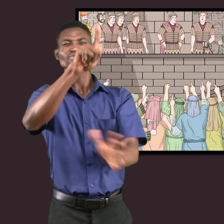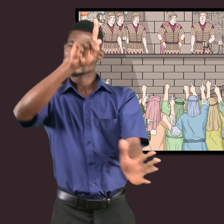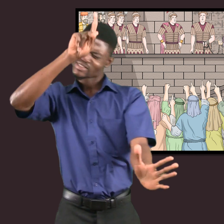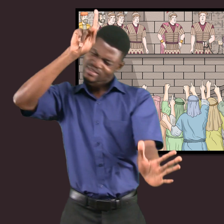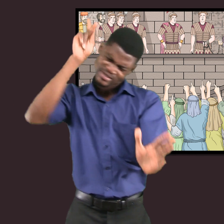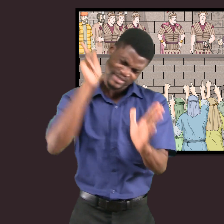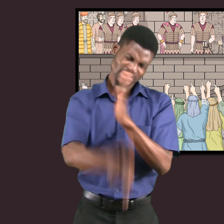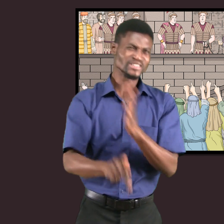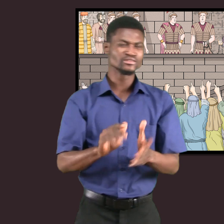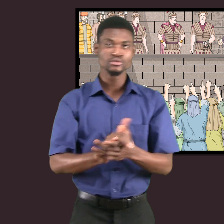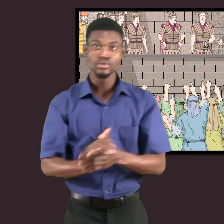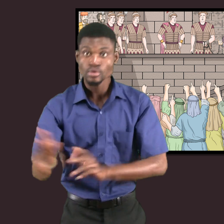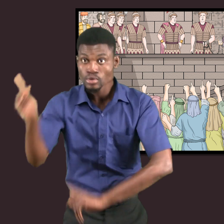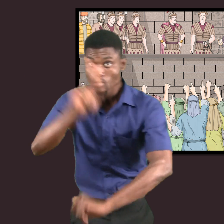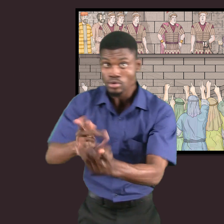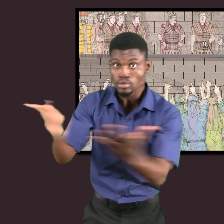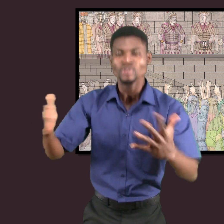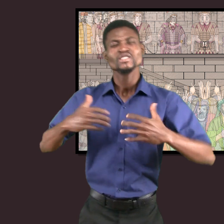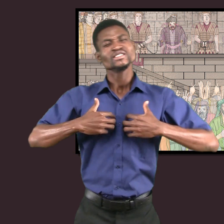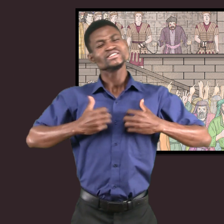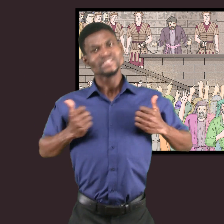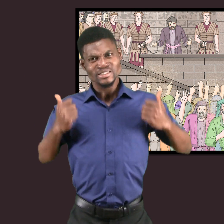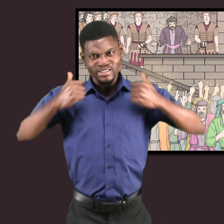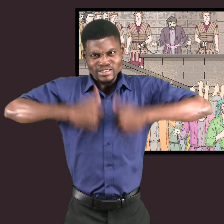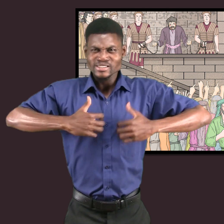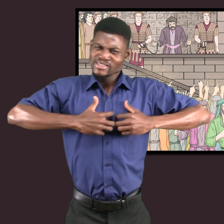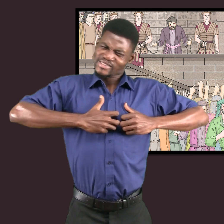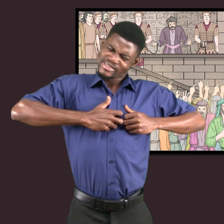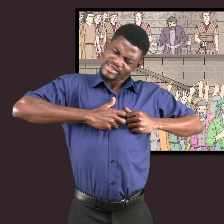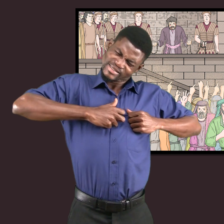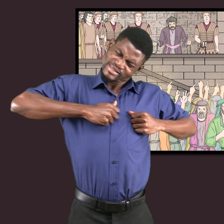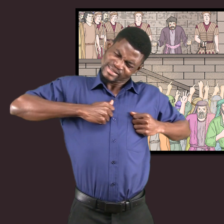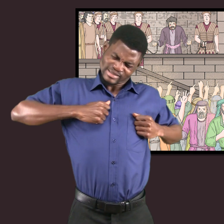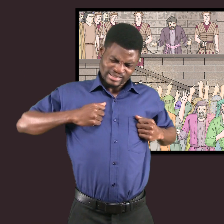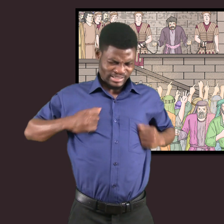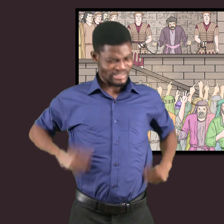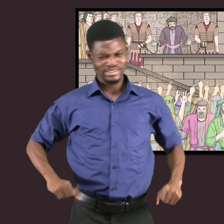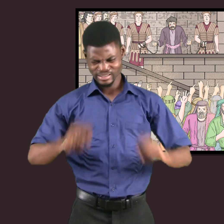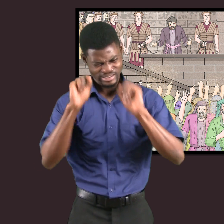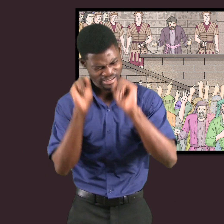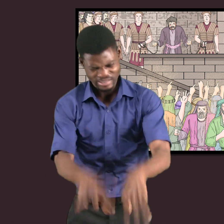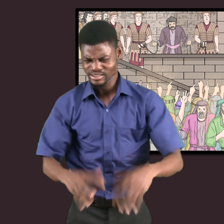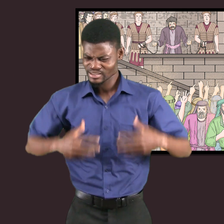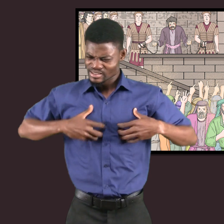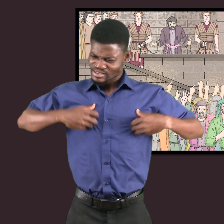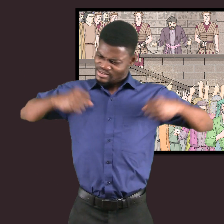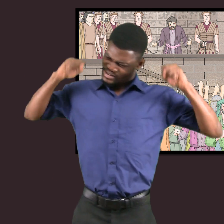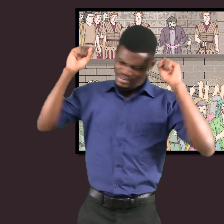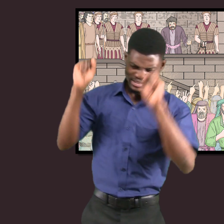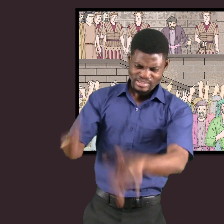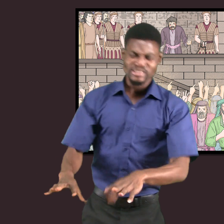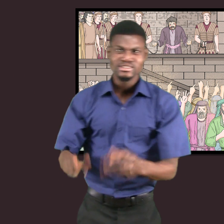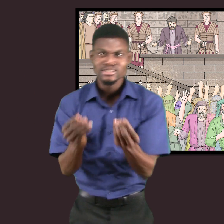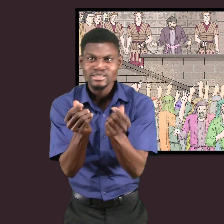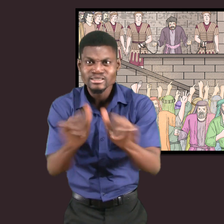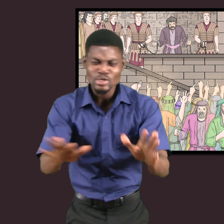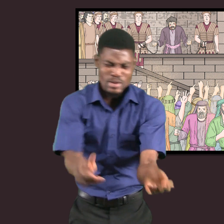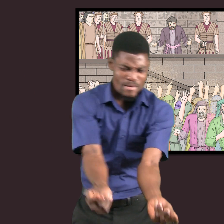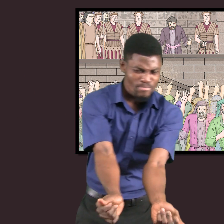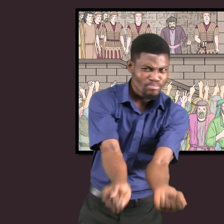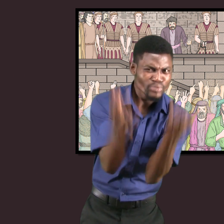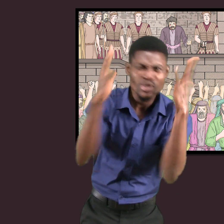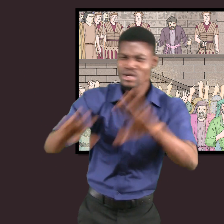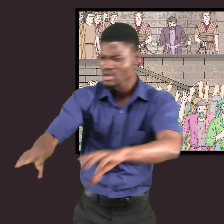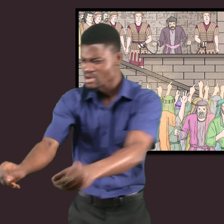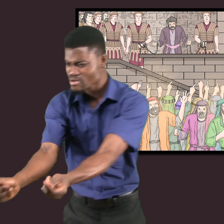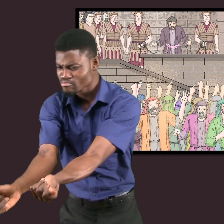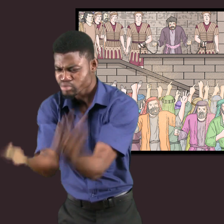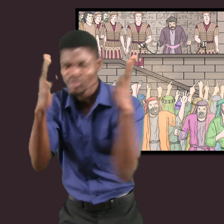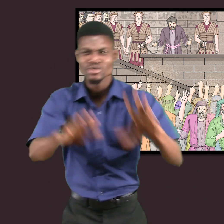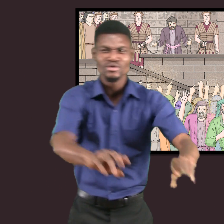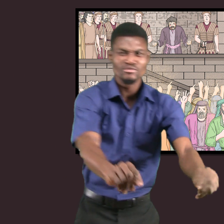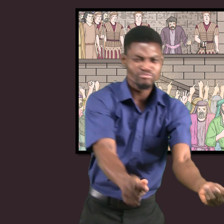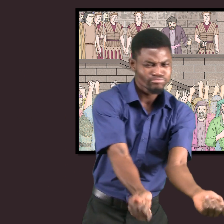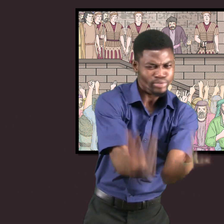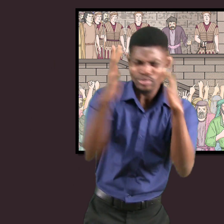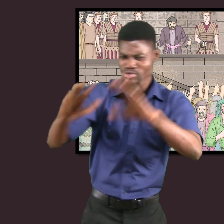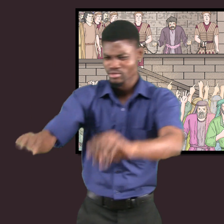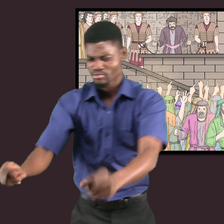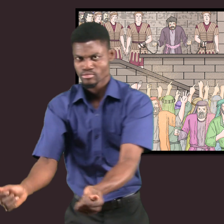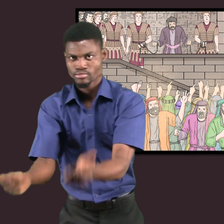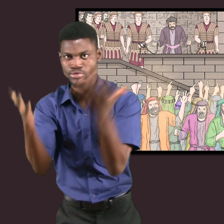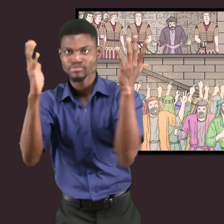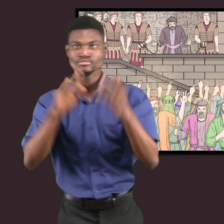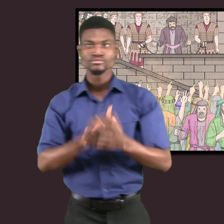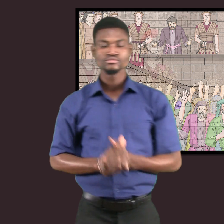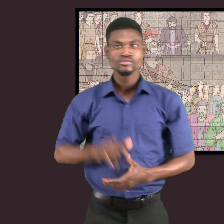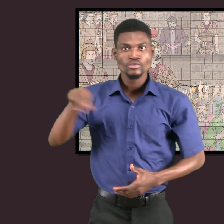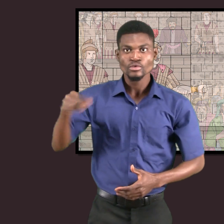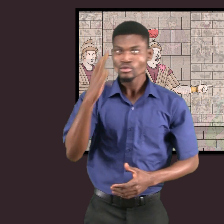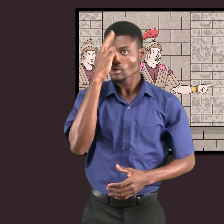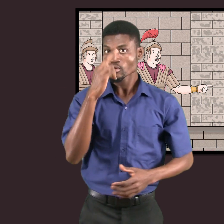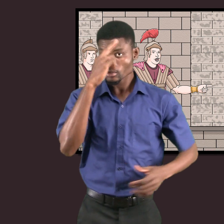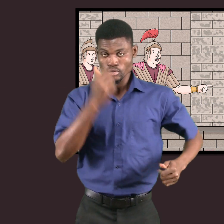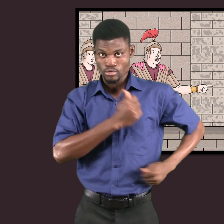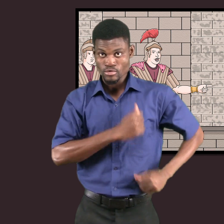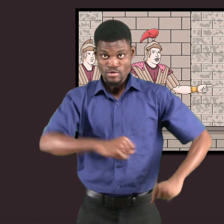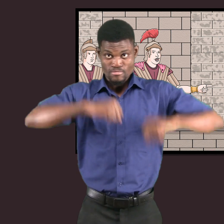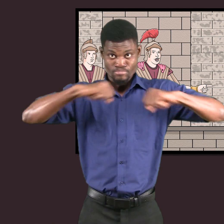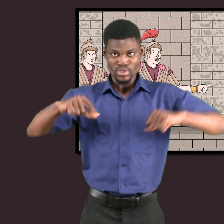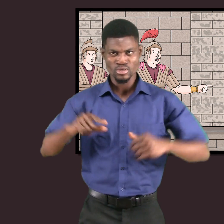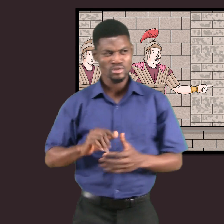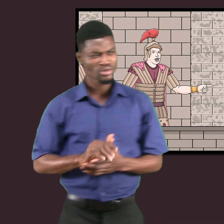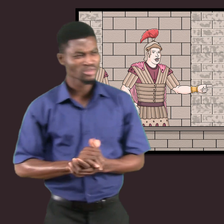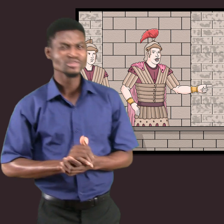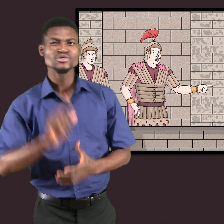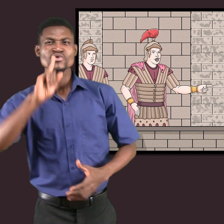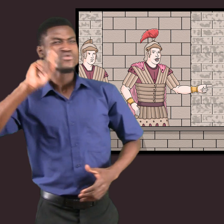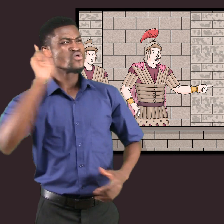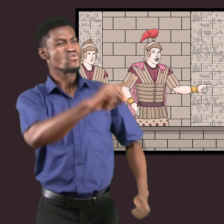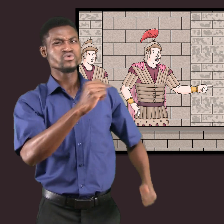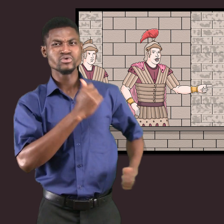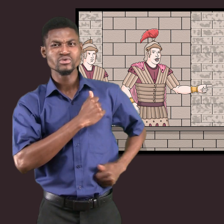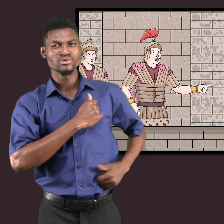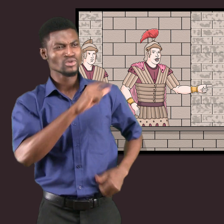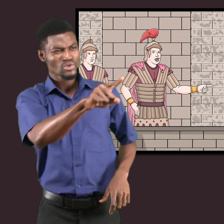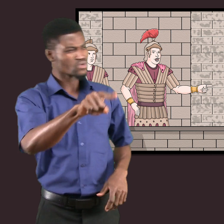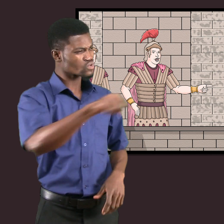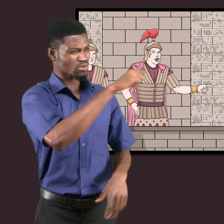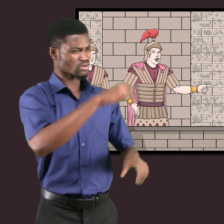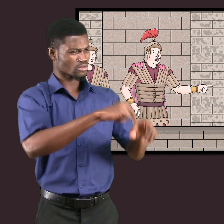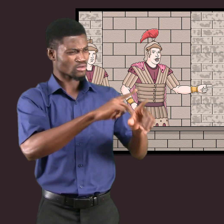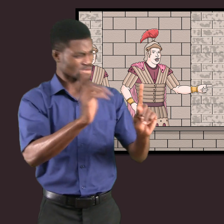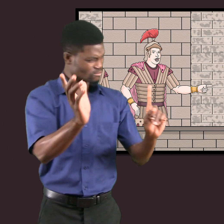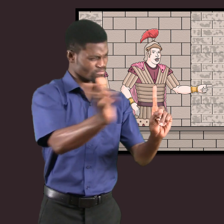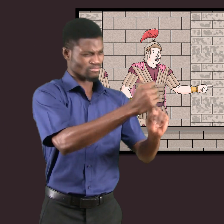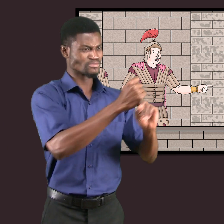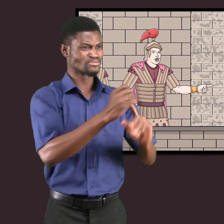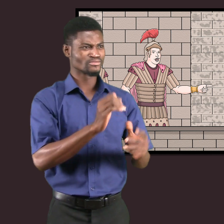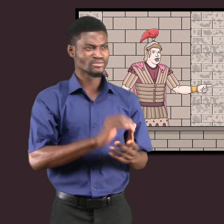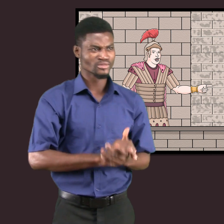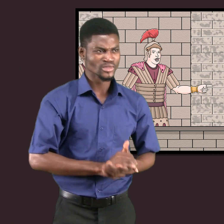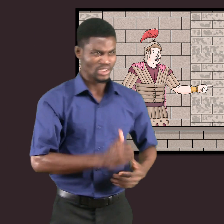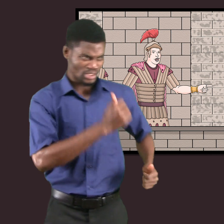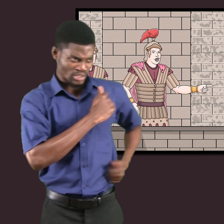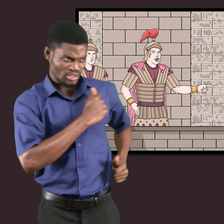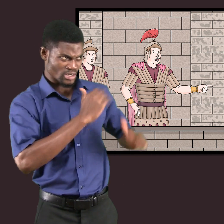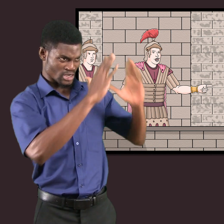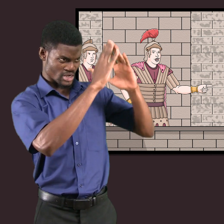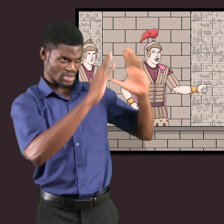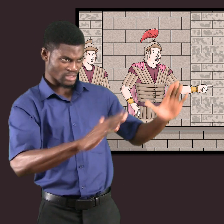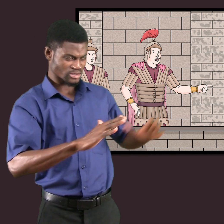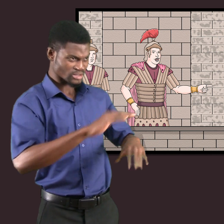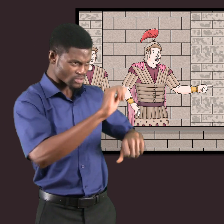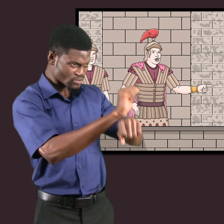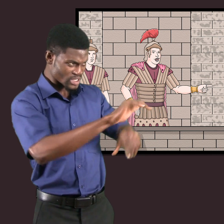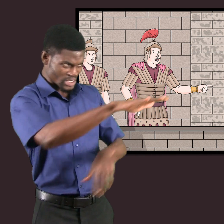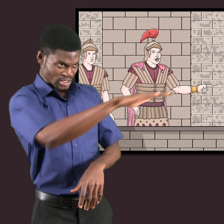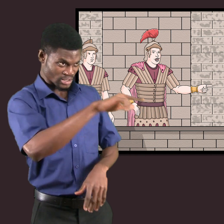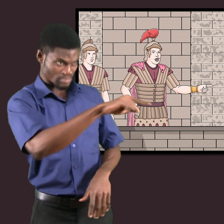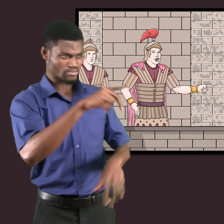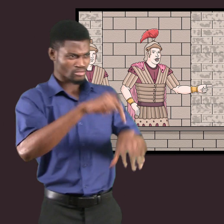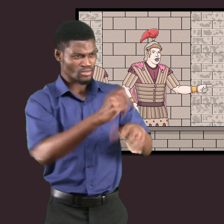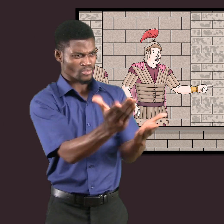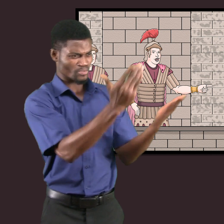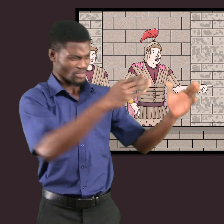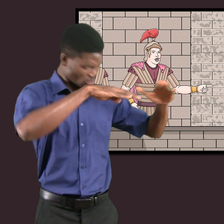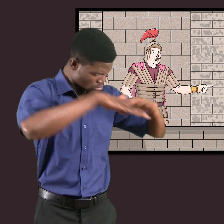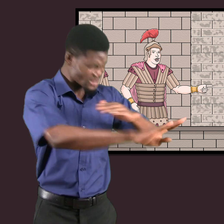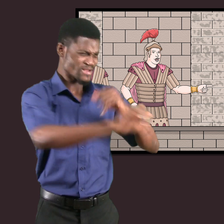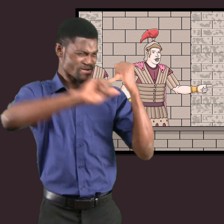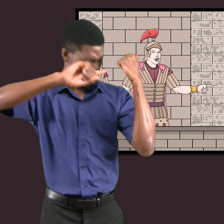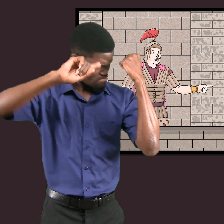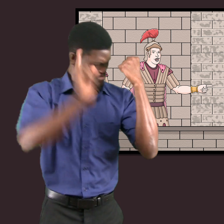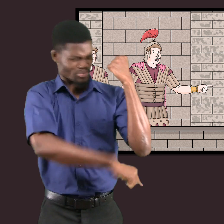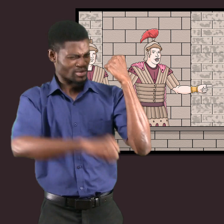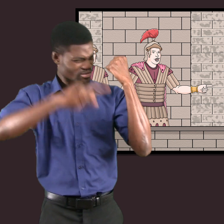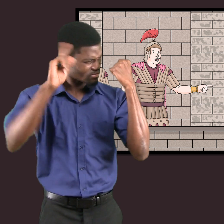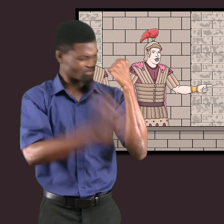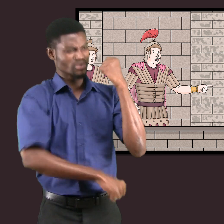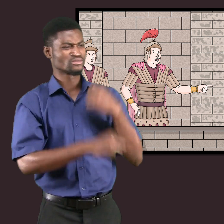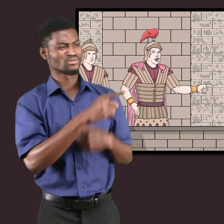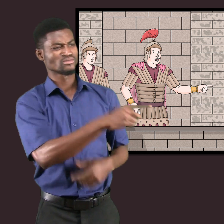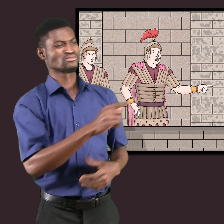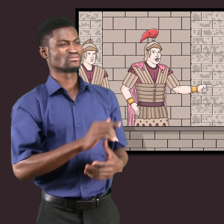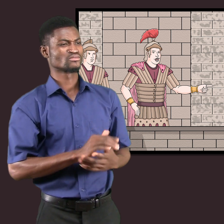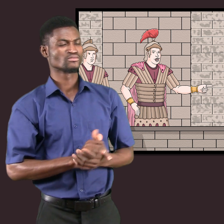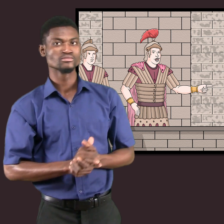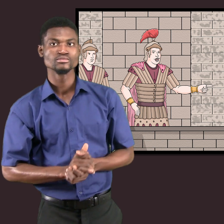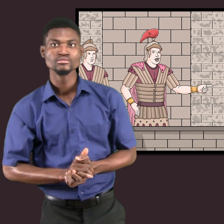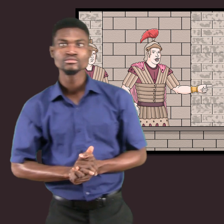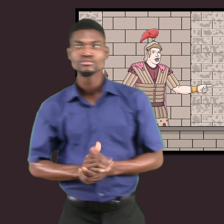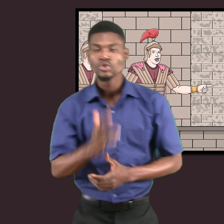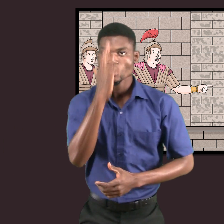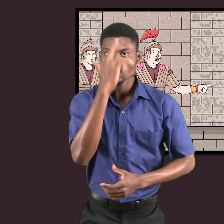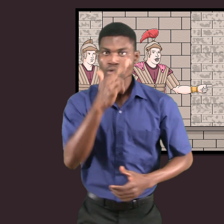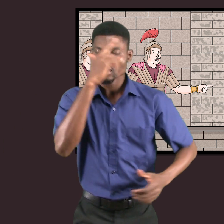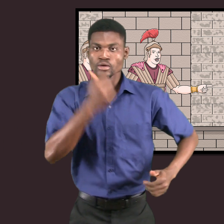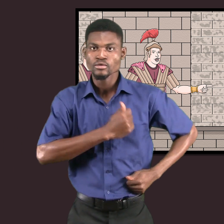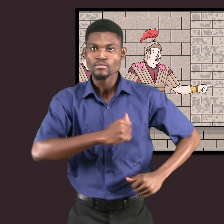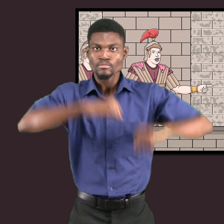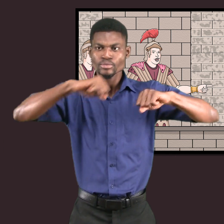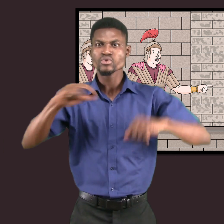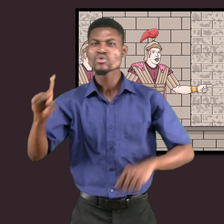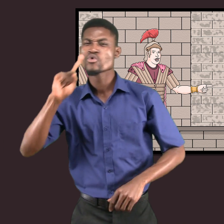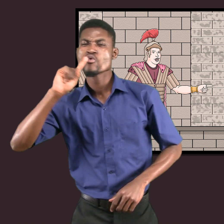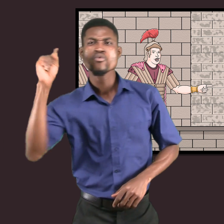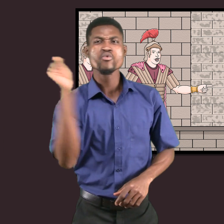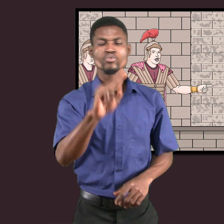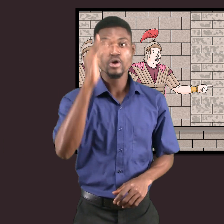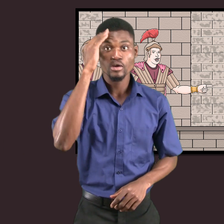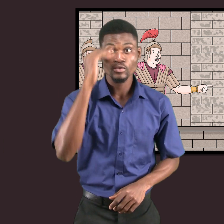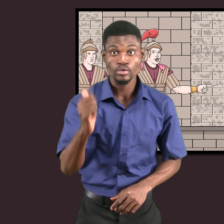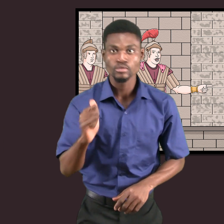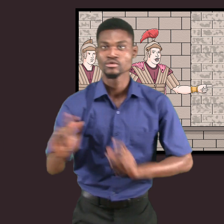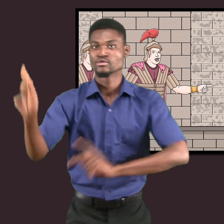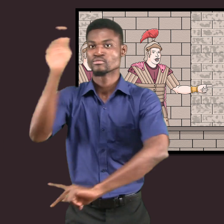As they were shouting and throwing off their cloaks and tossing dust into the air, the commander ordered that Paul be brought into the barracks.